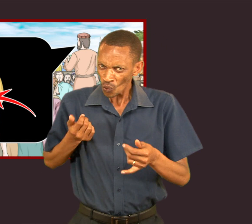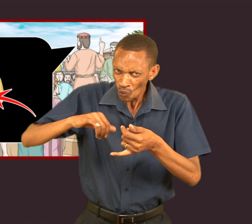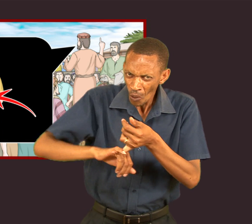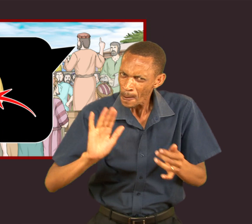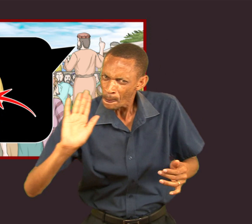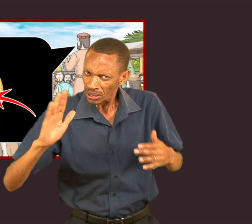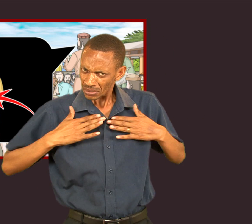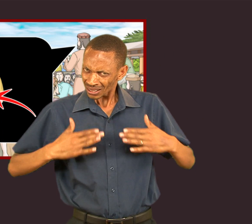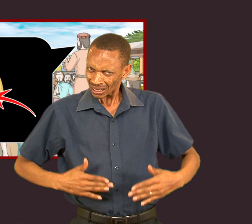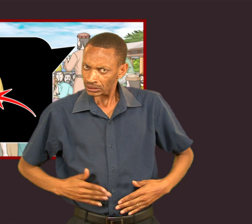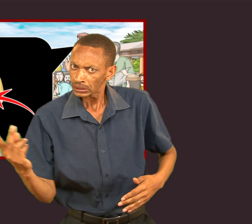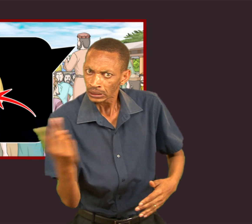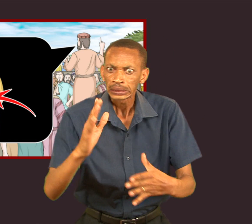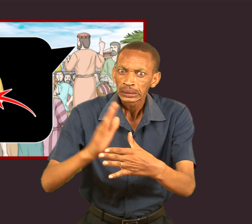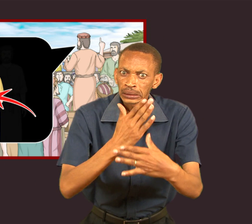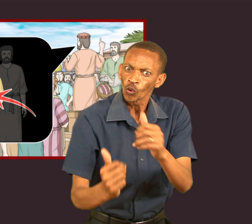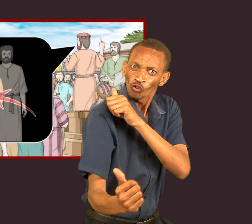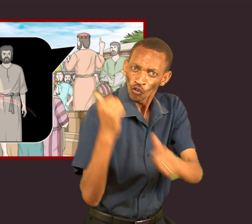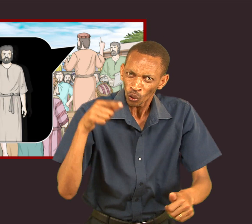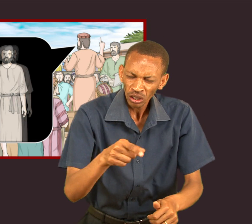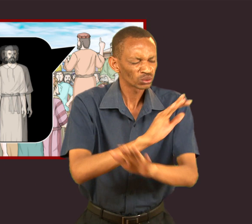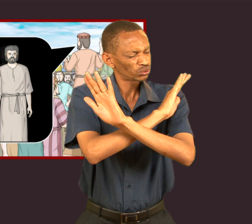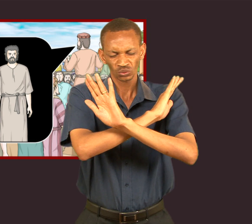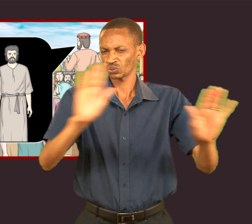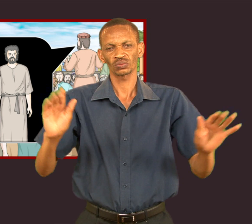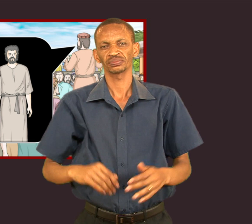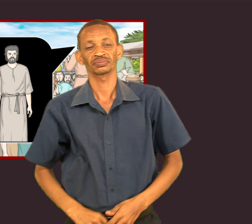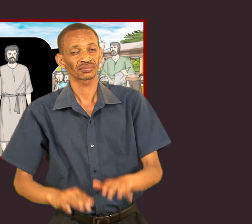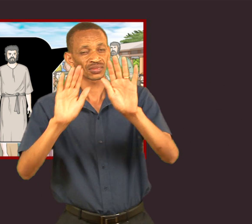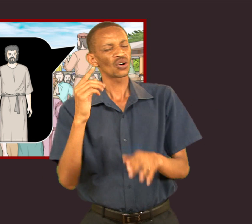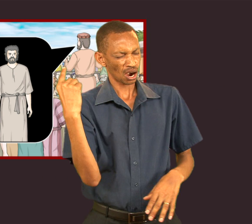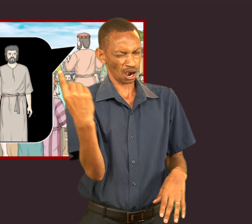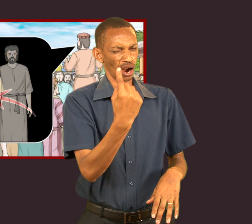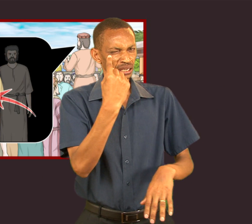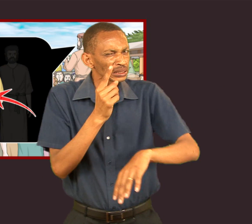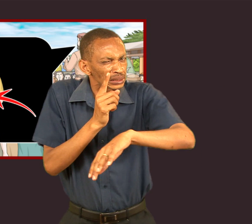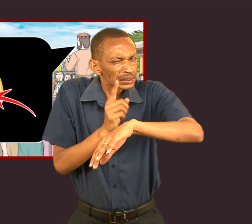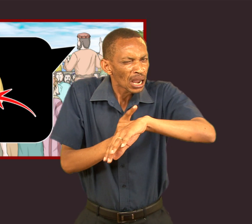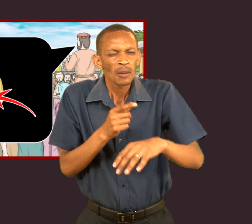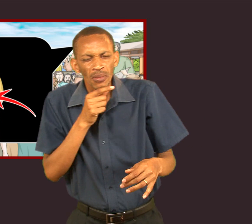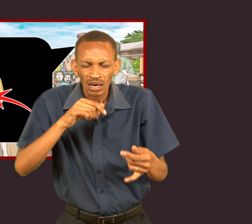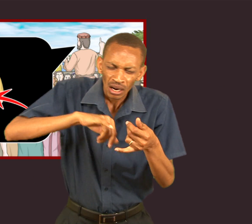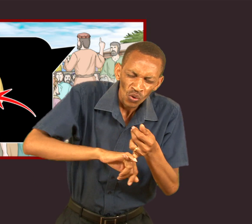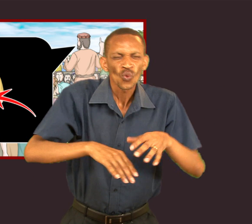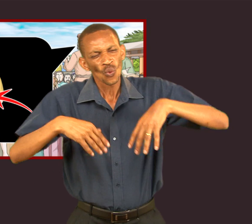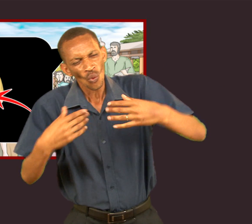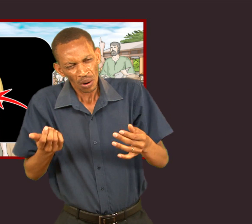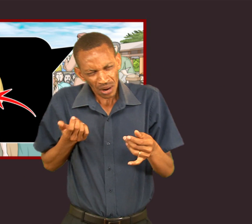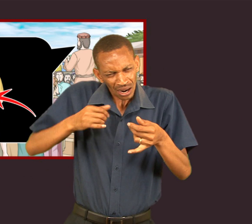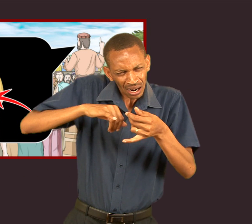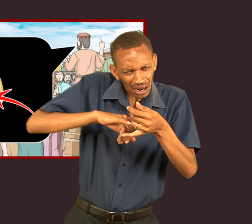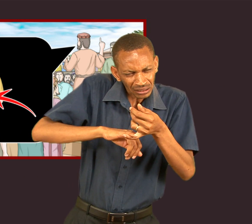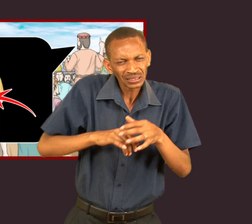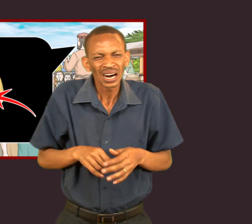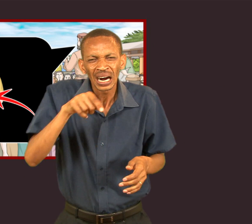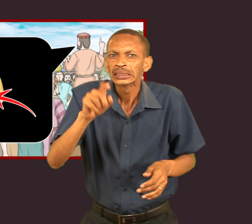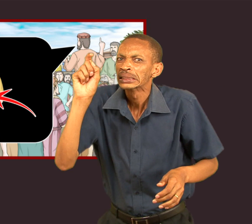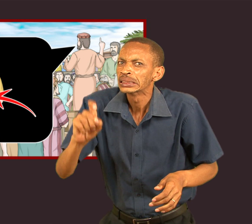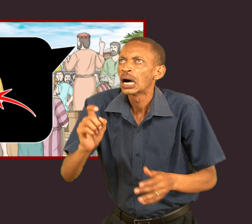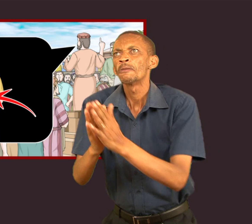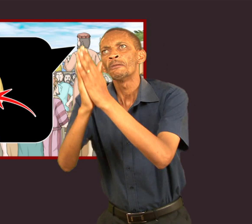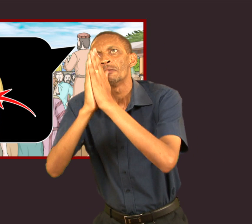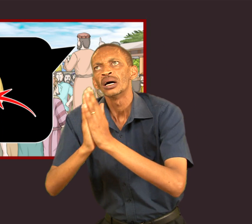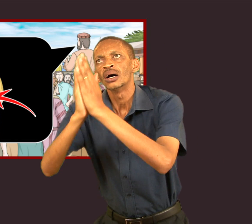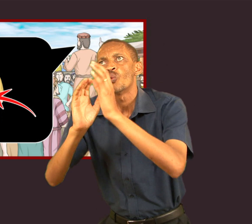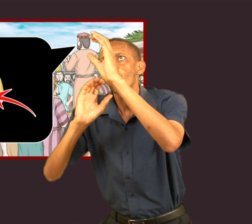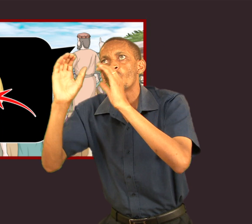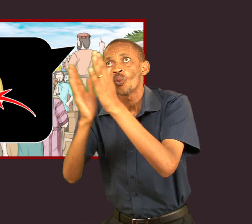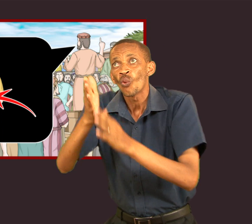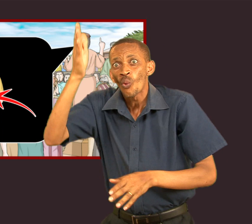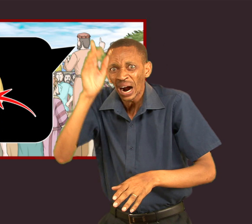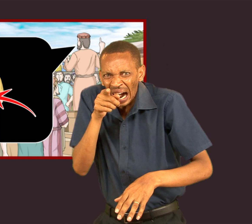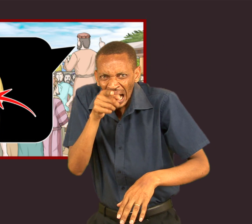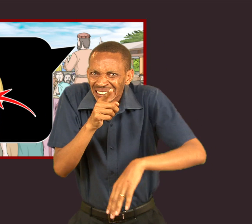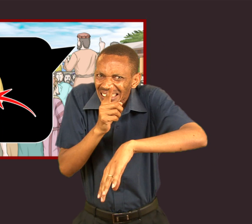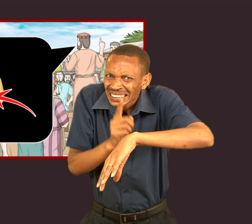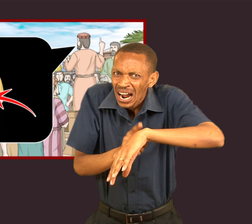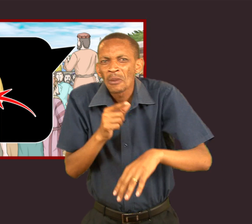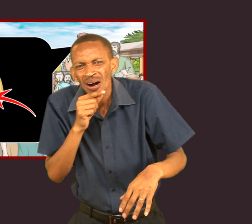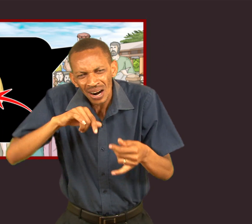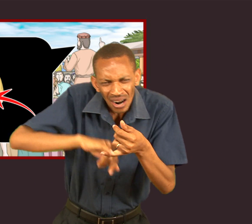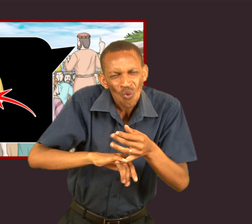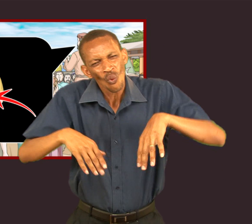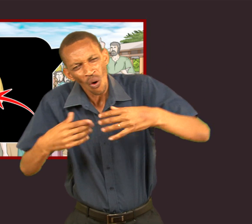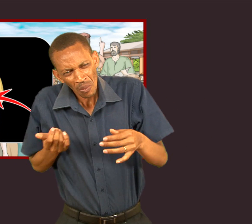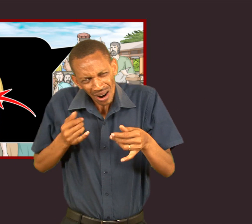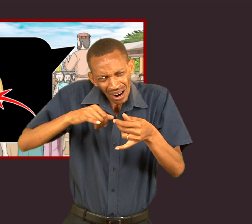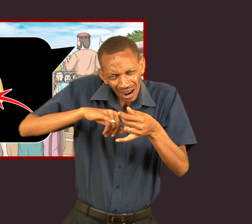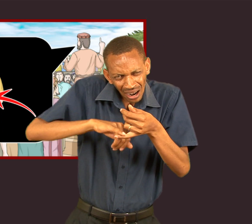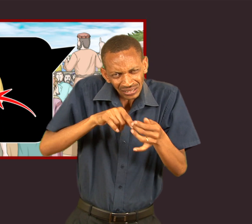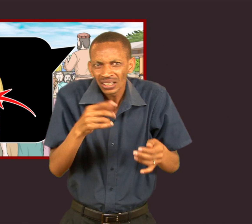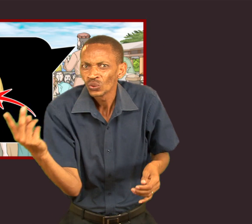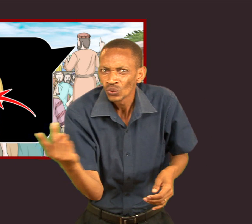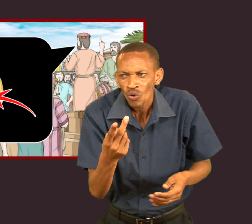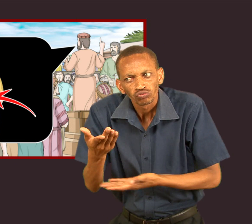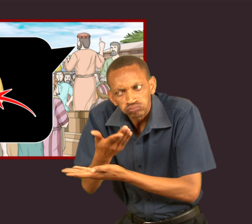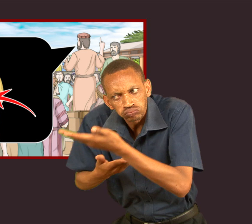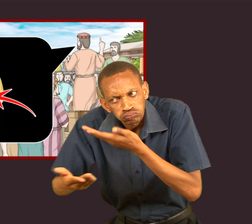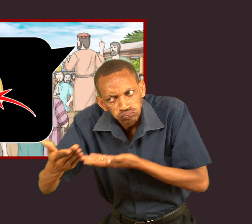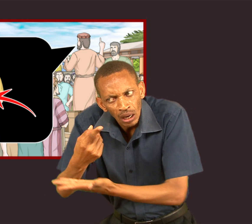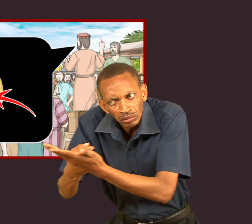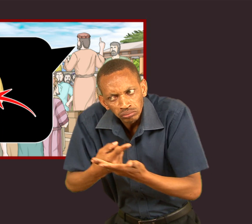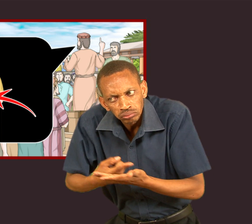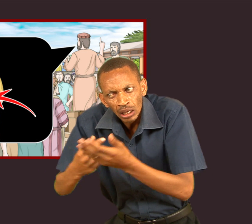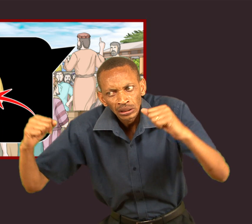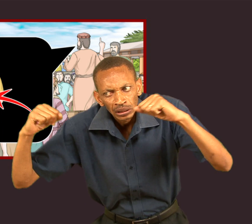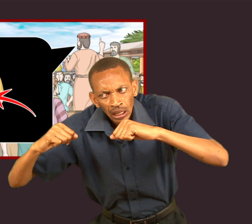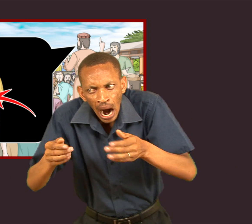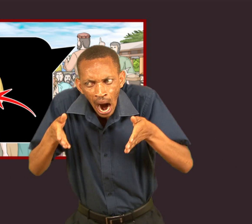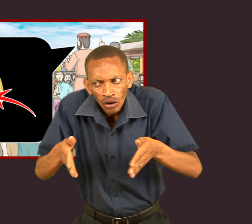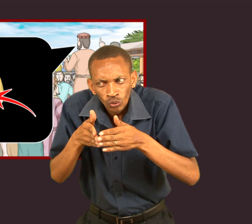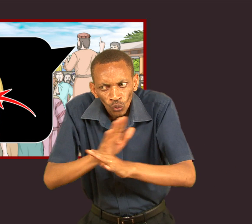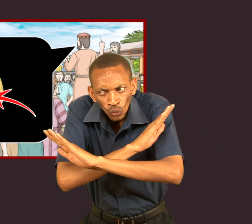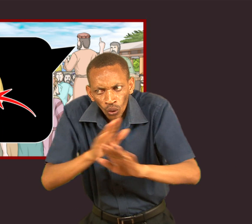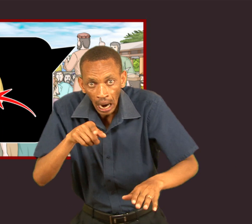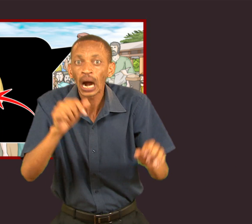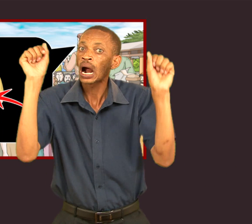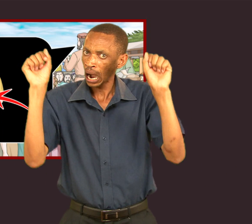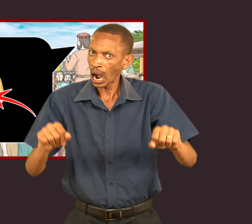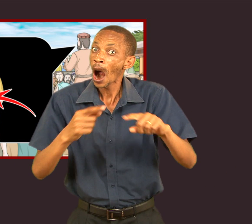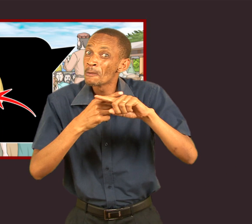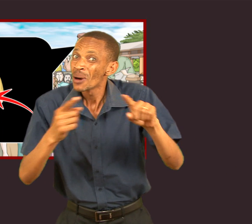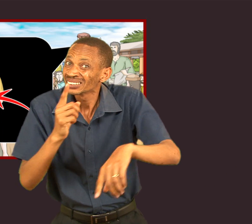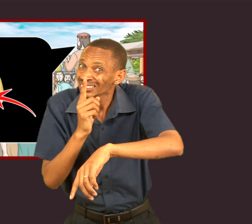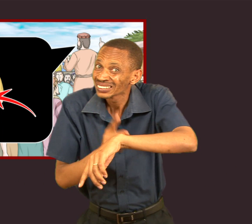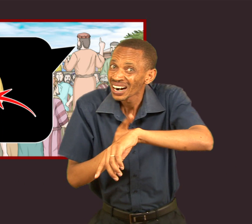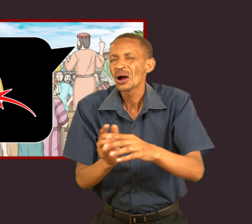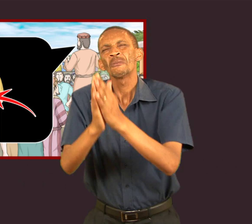Likewise the husband does not have authority over his own body, but the wife.